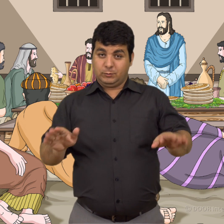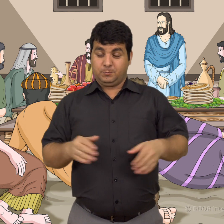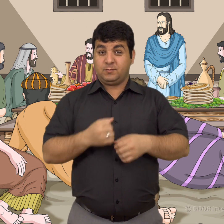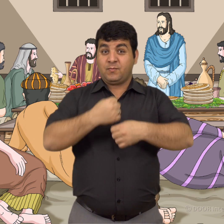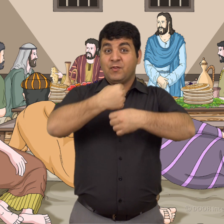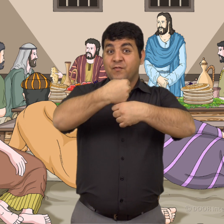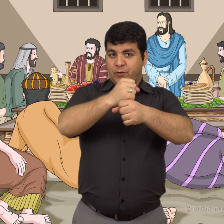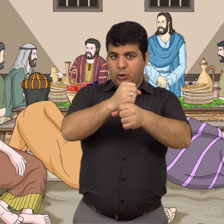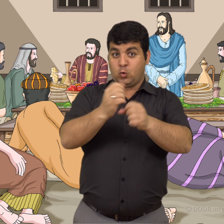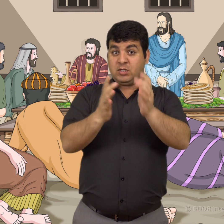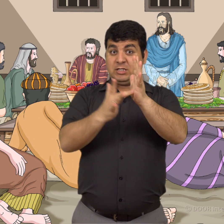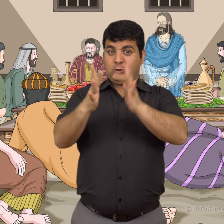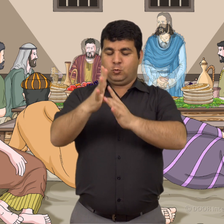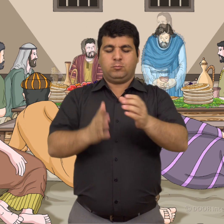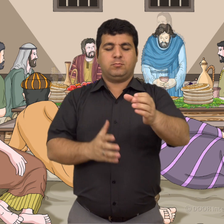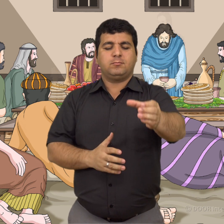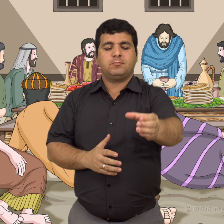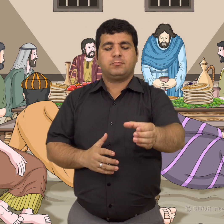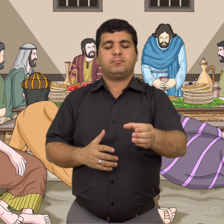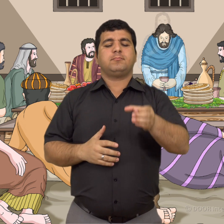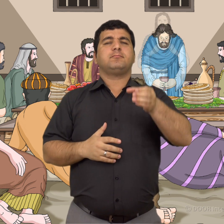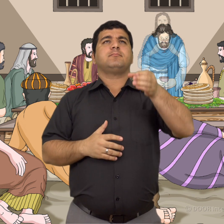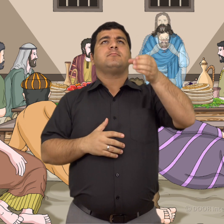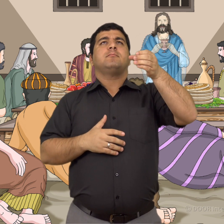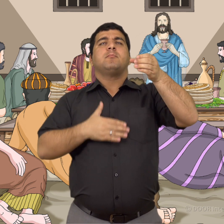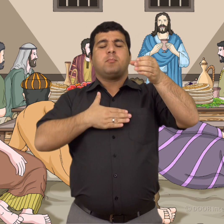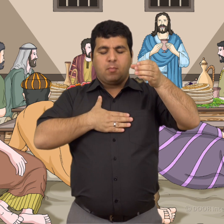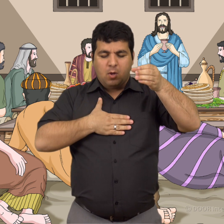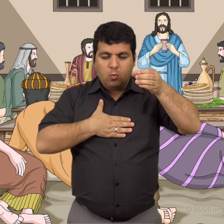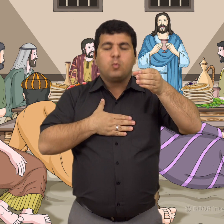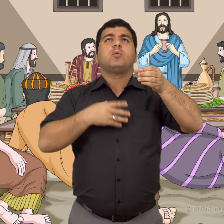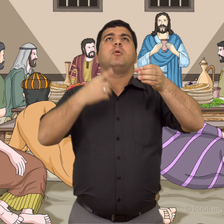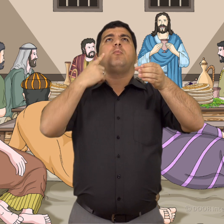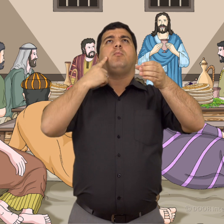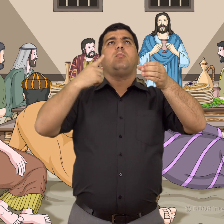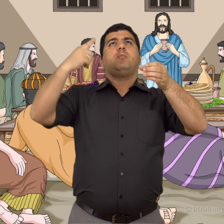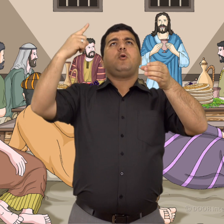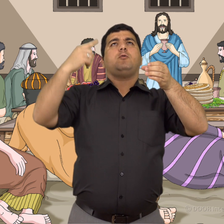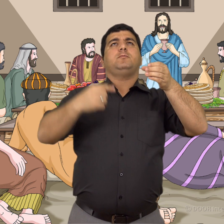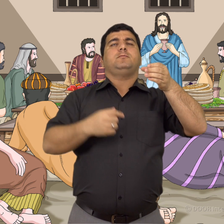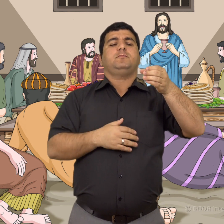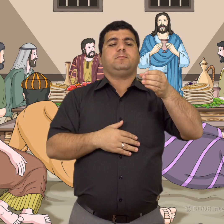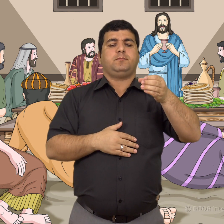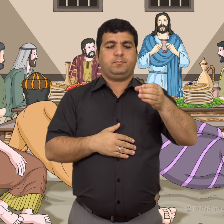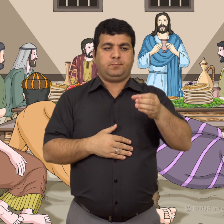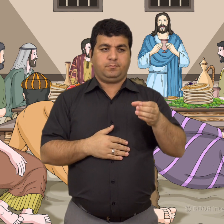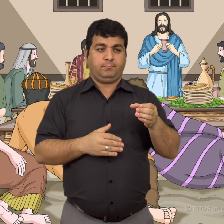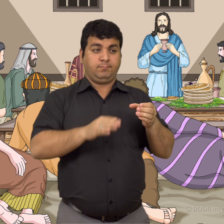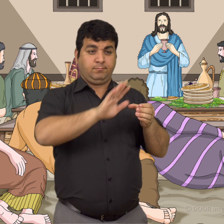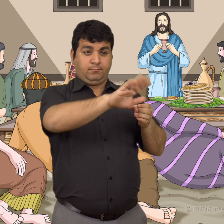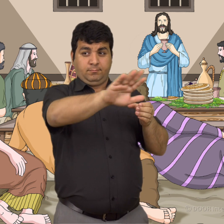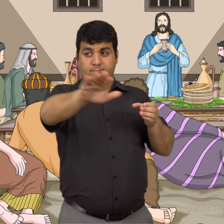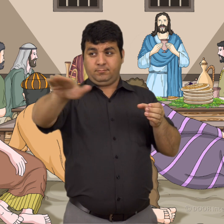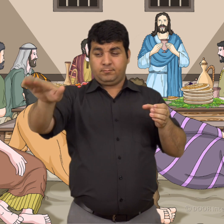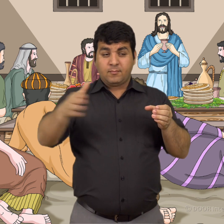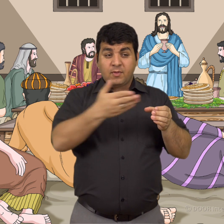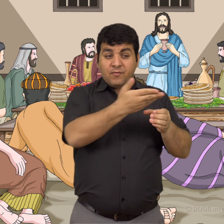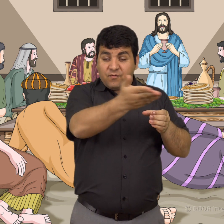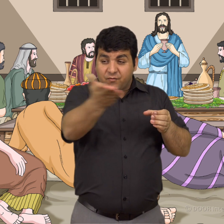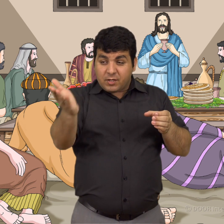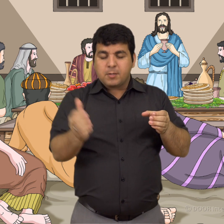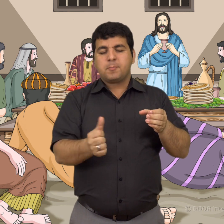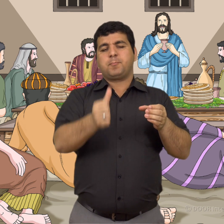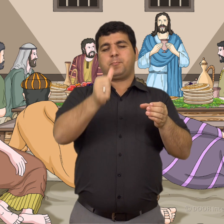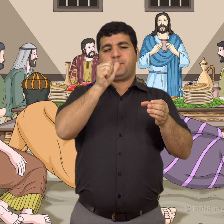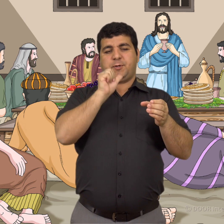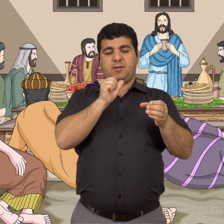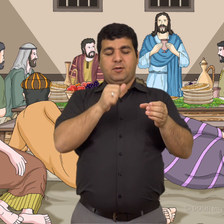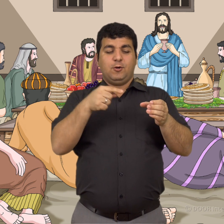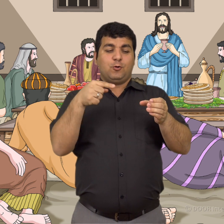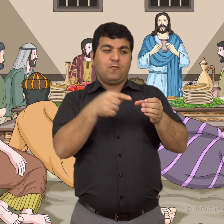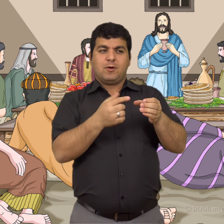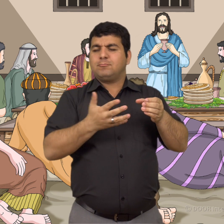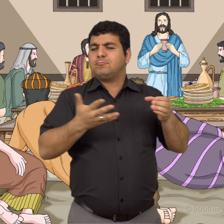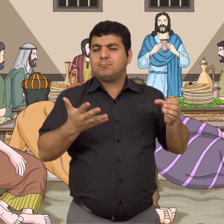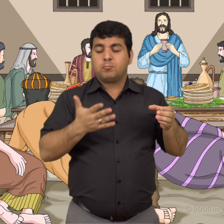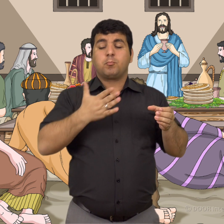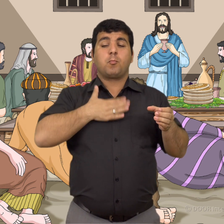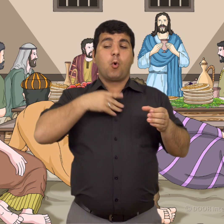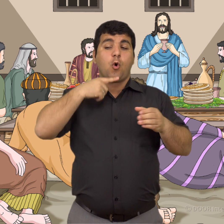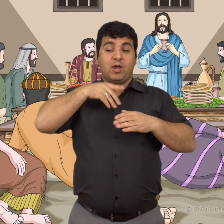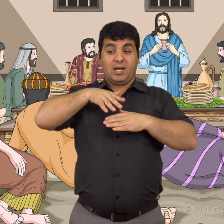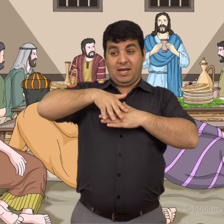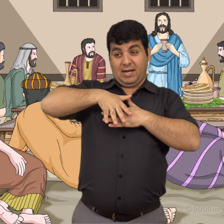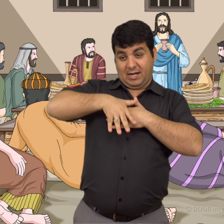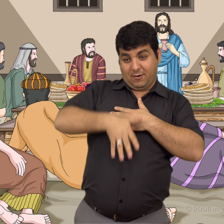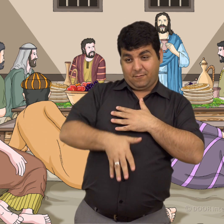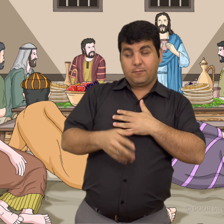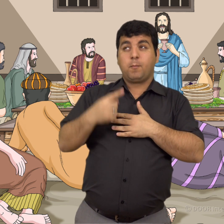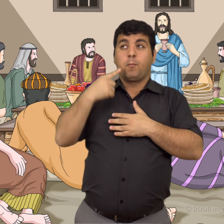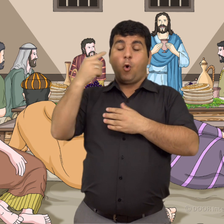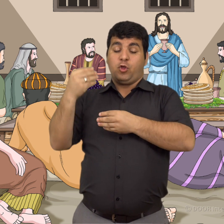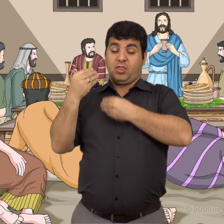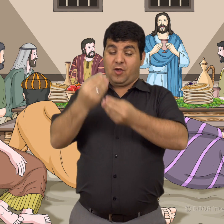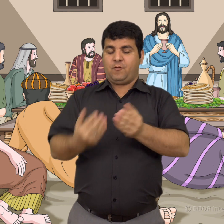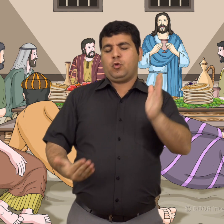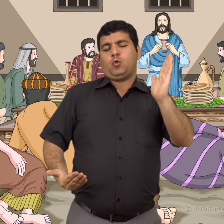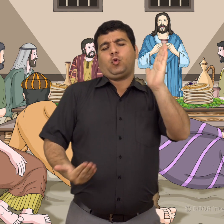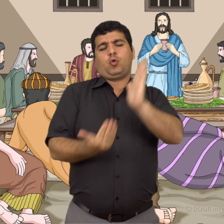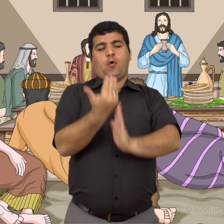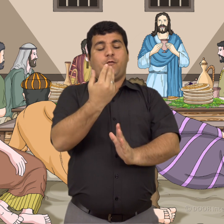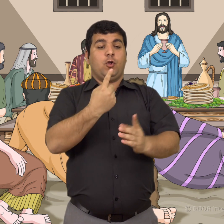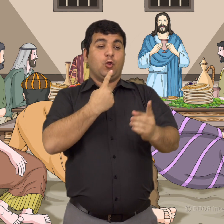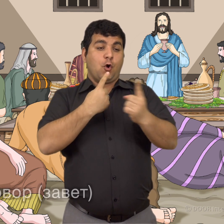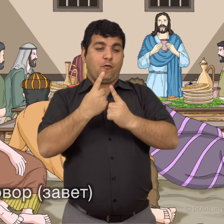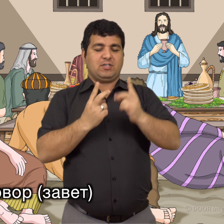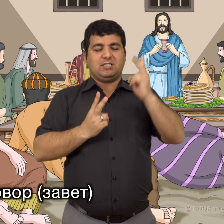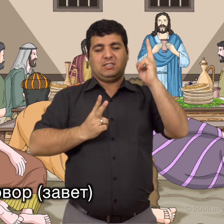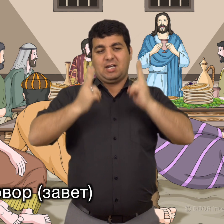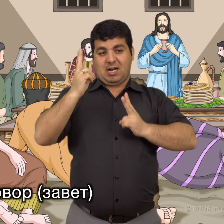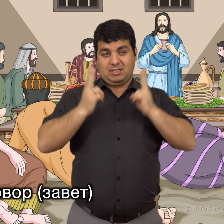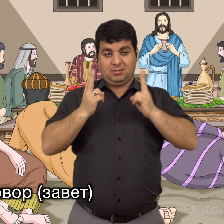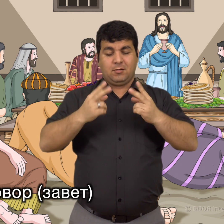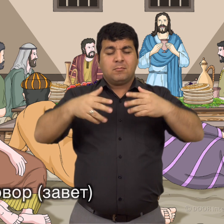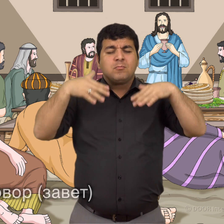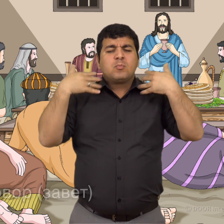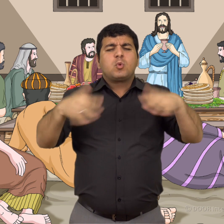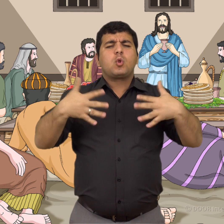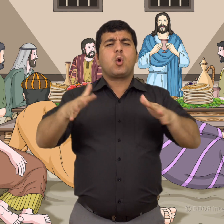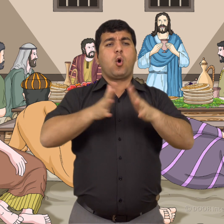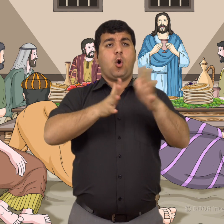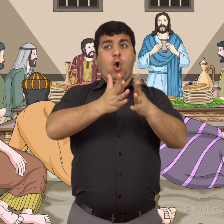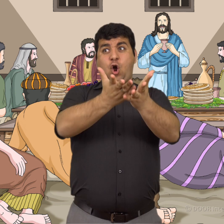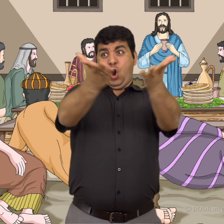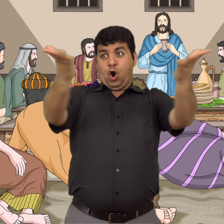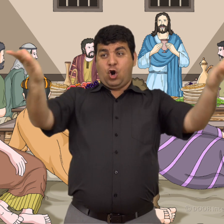Then He took the cup, gave thanks, and gave it to them, saying, “Drink from it, all of you.